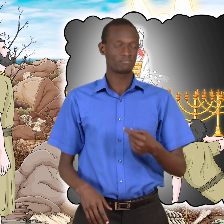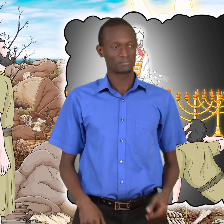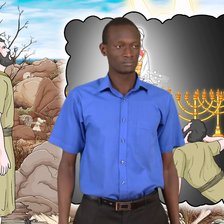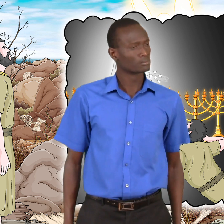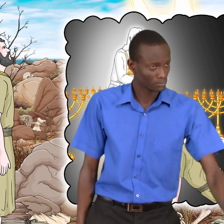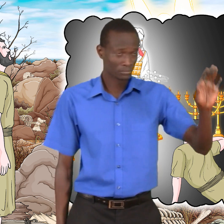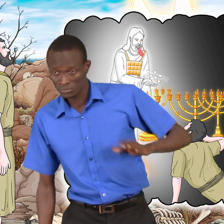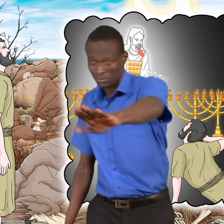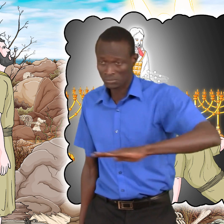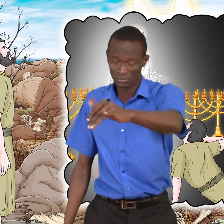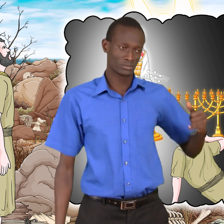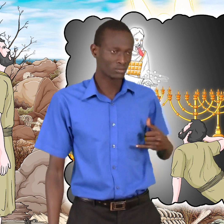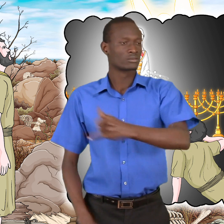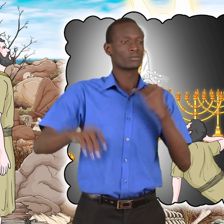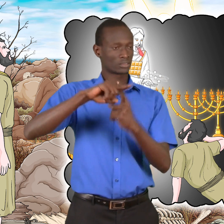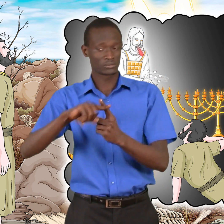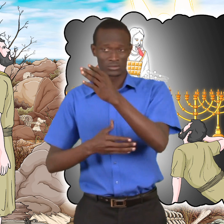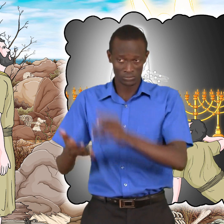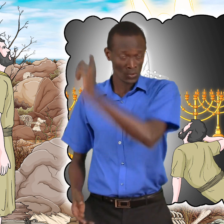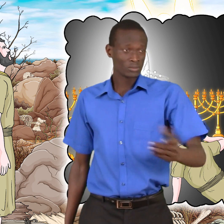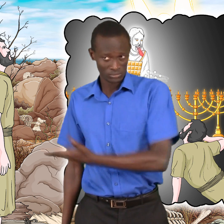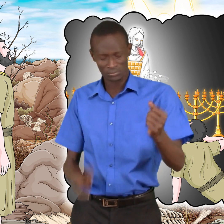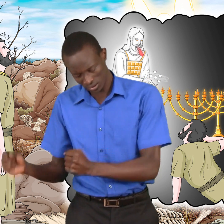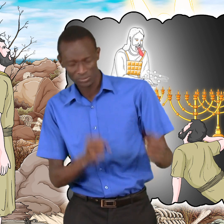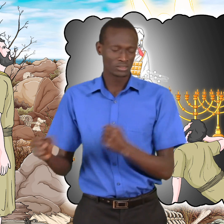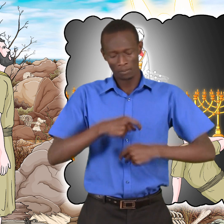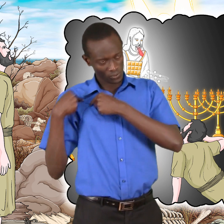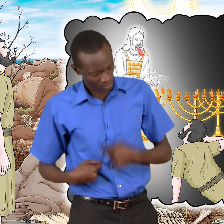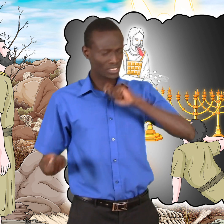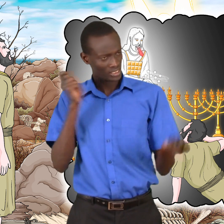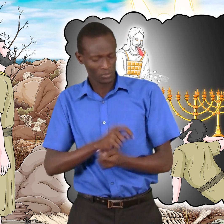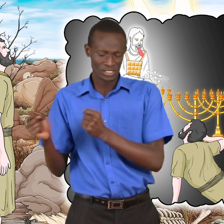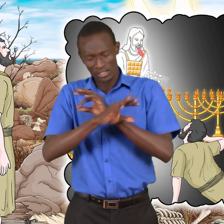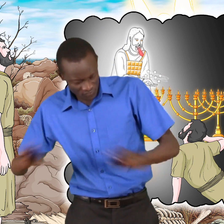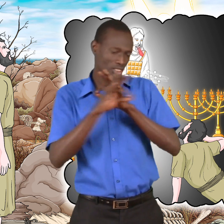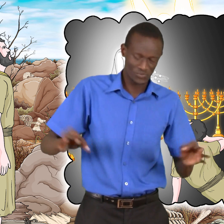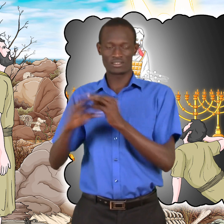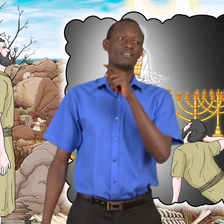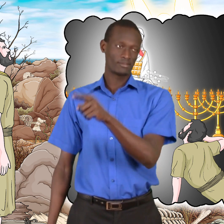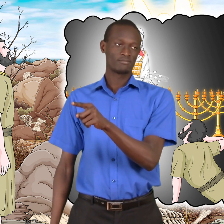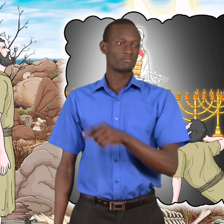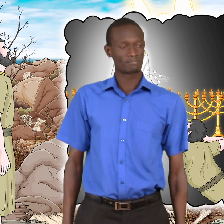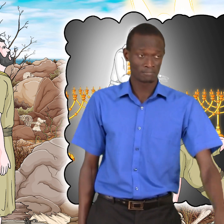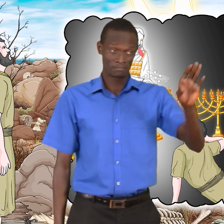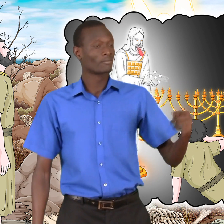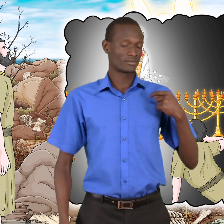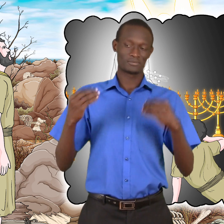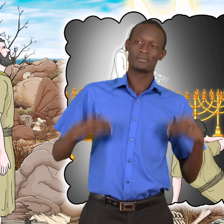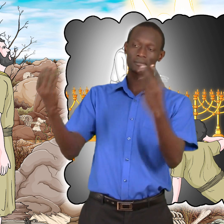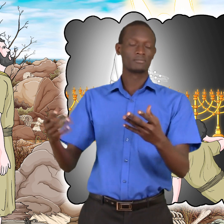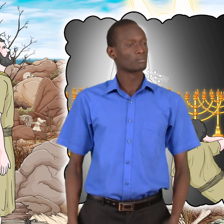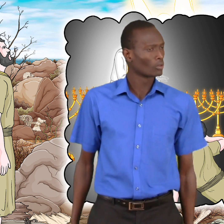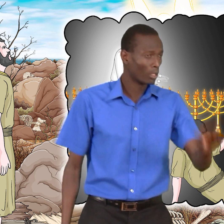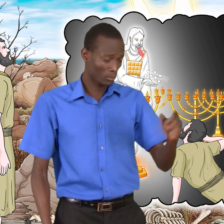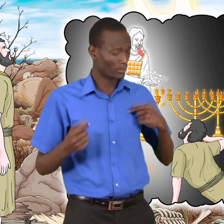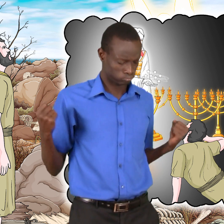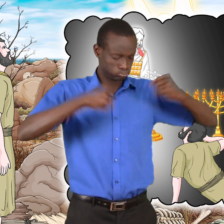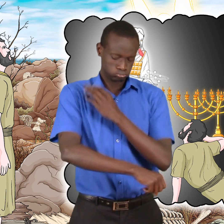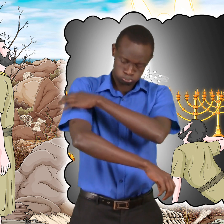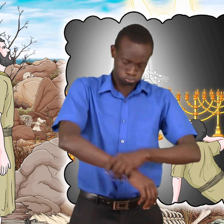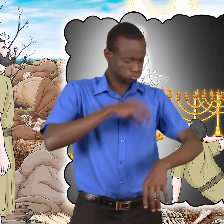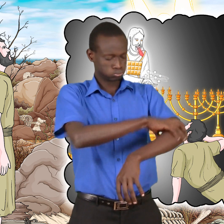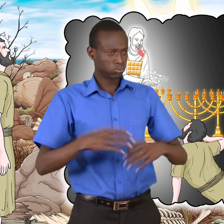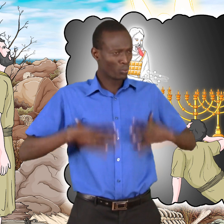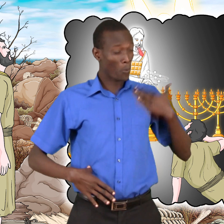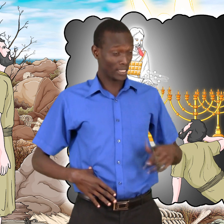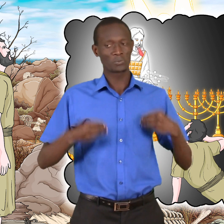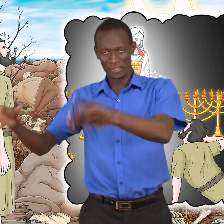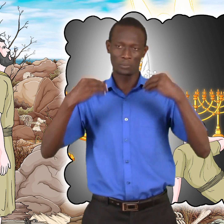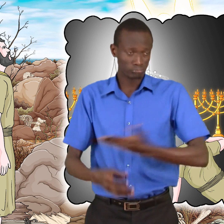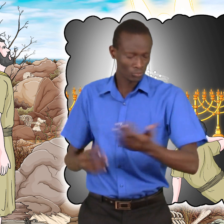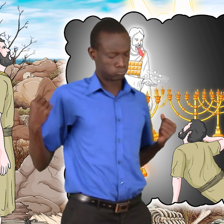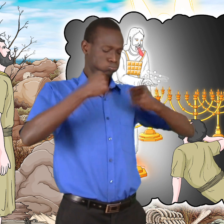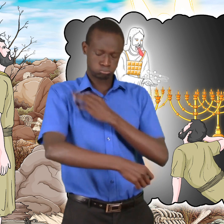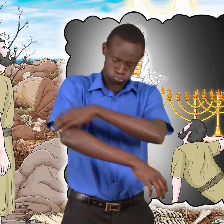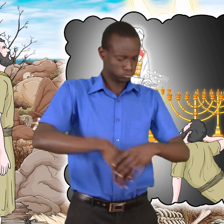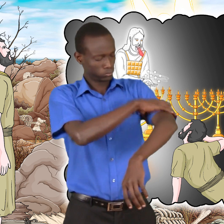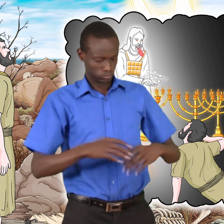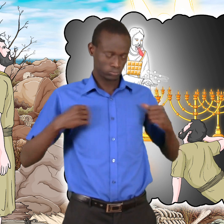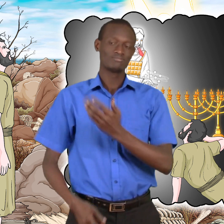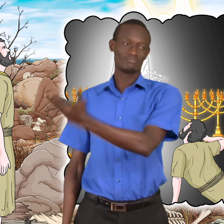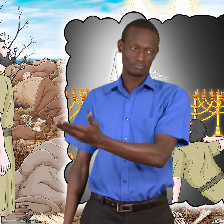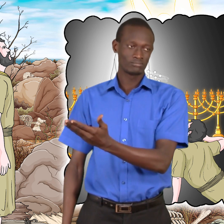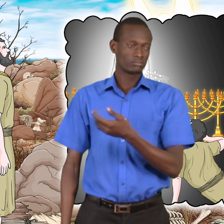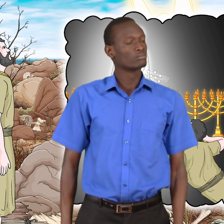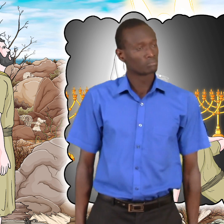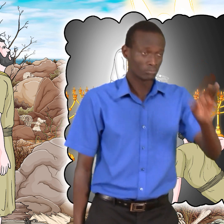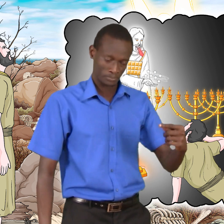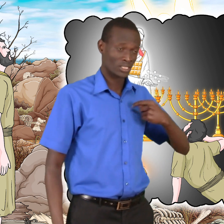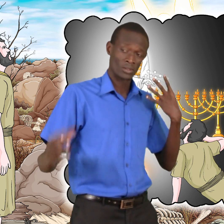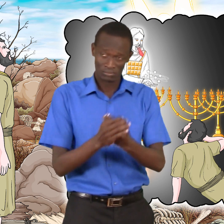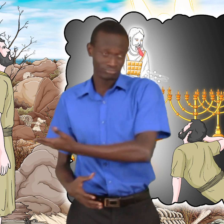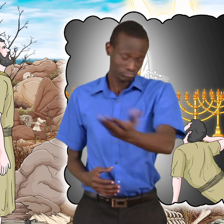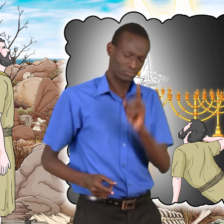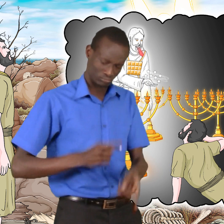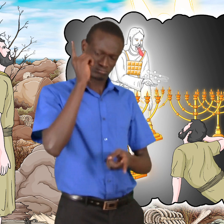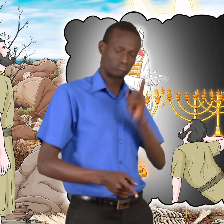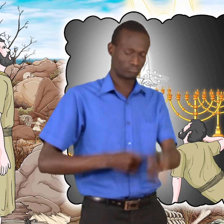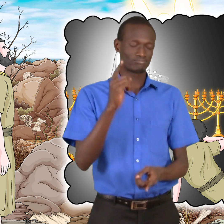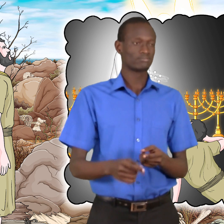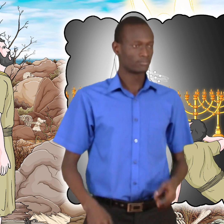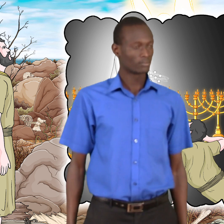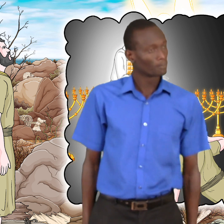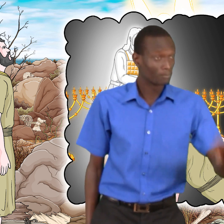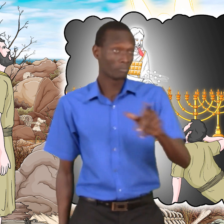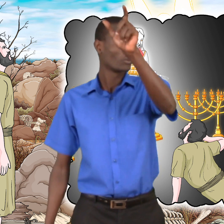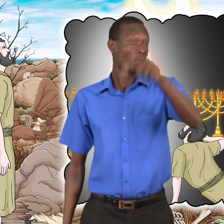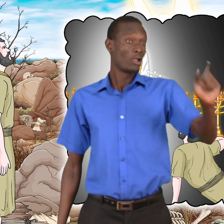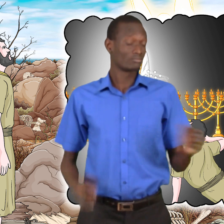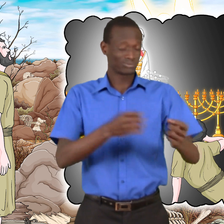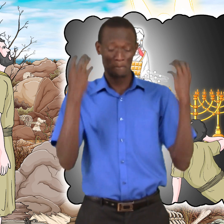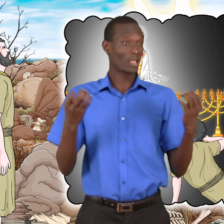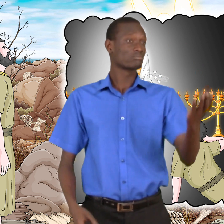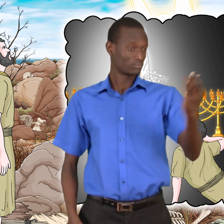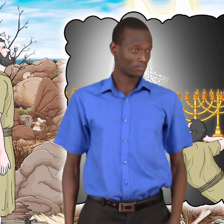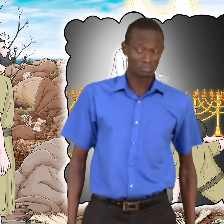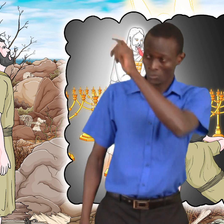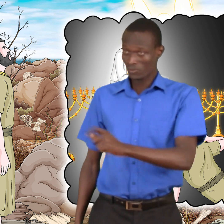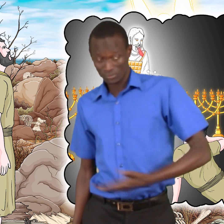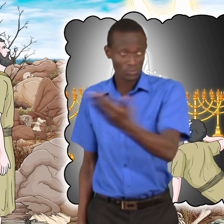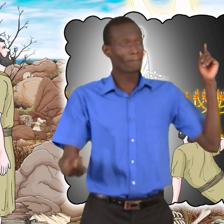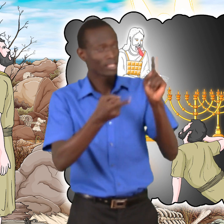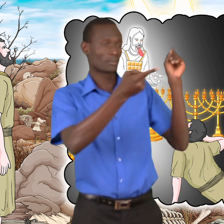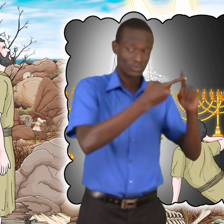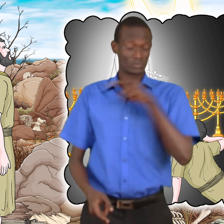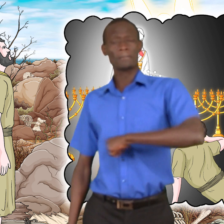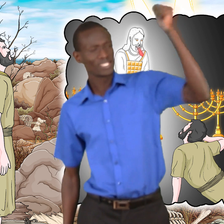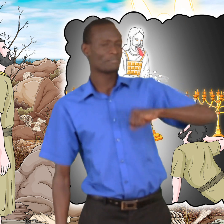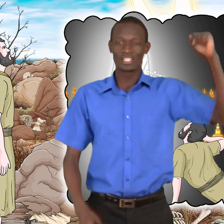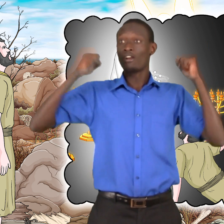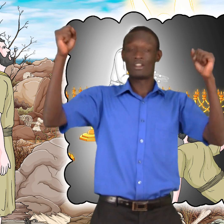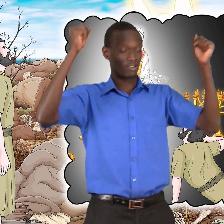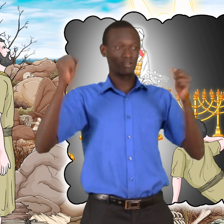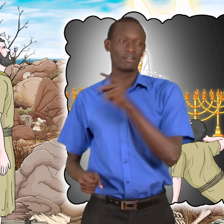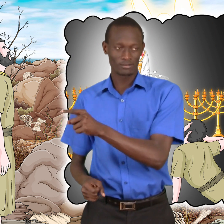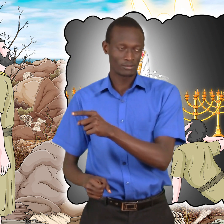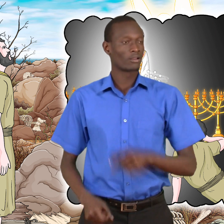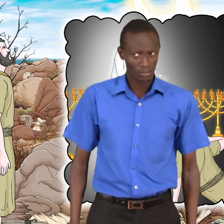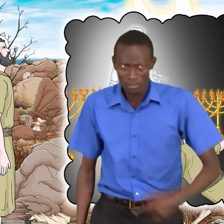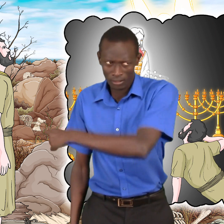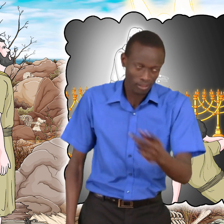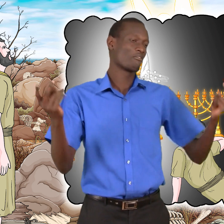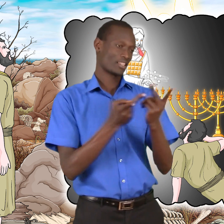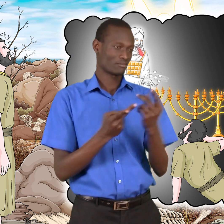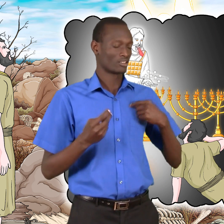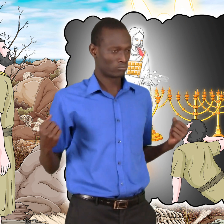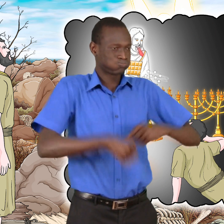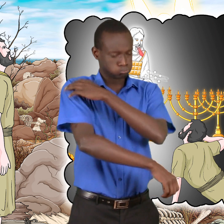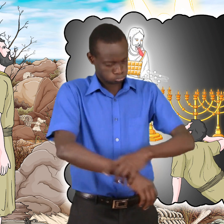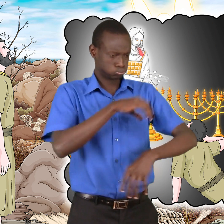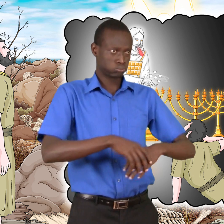But you do have a few people in Sardis who have not soiled their garments, and because they are worthy, they will walk with Me in white.